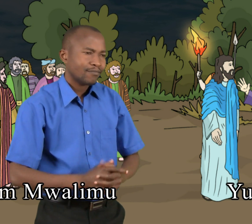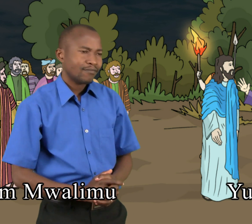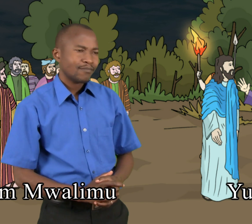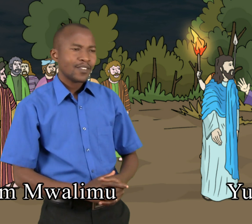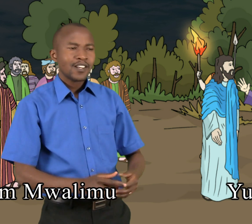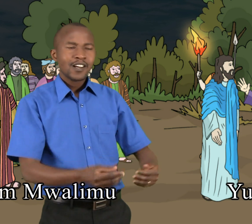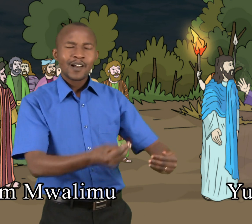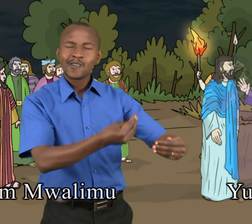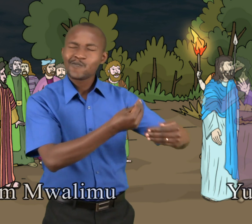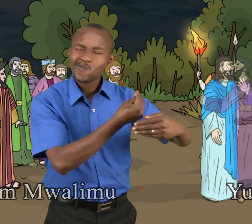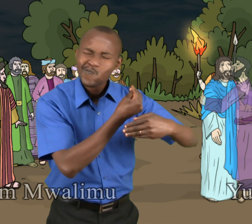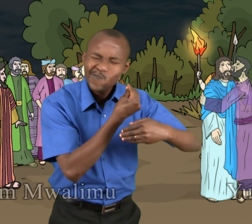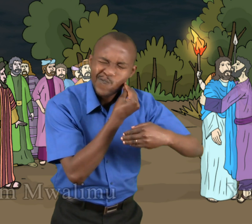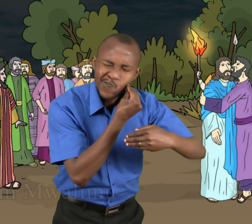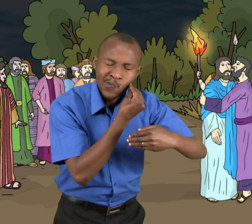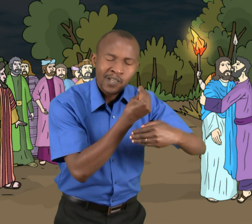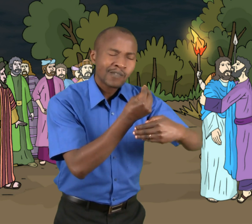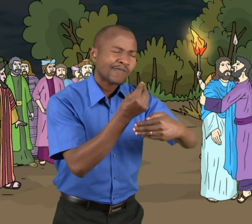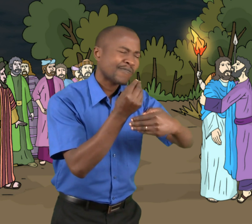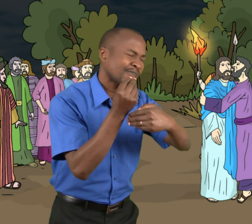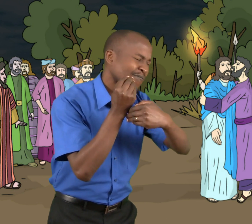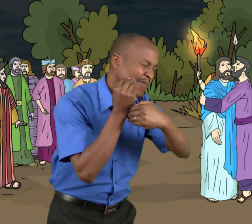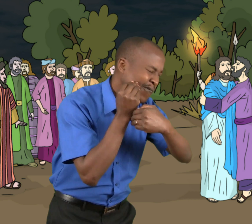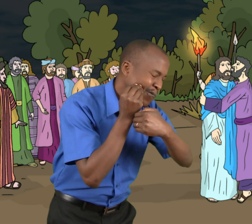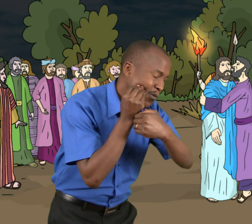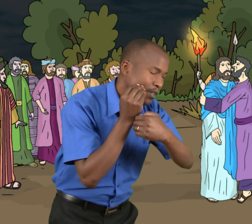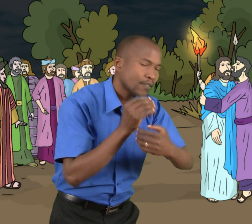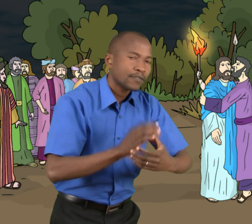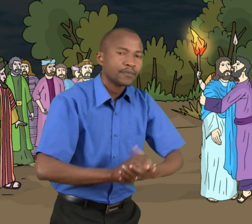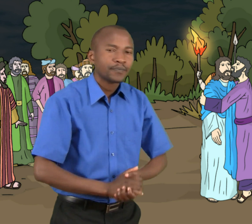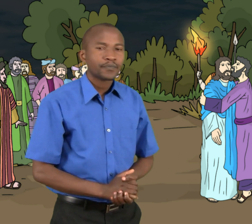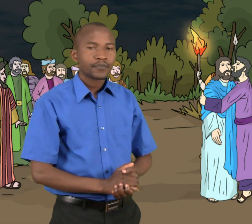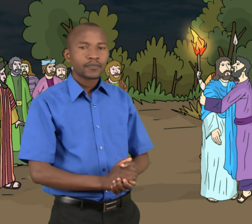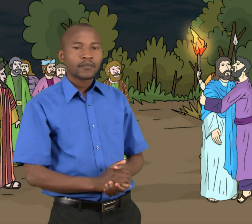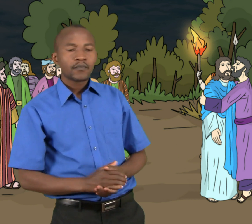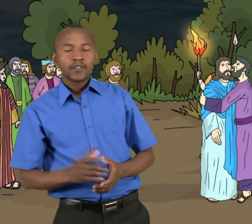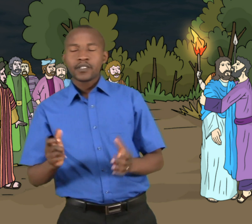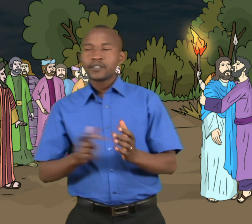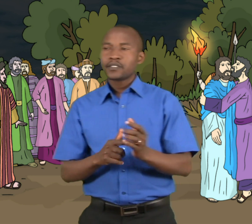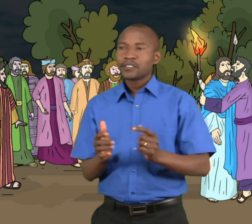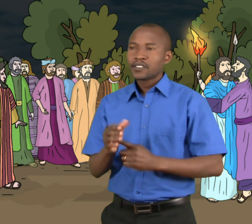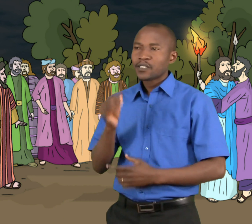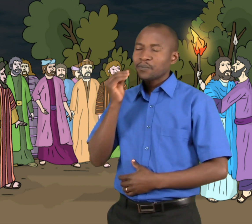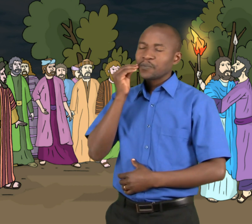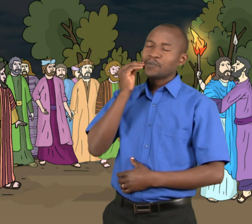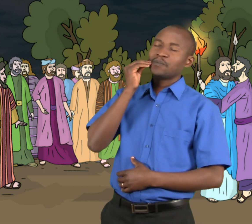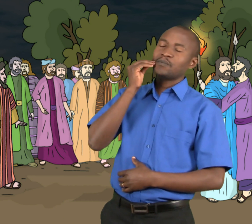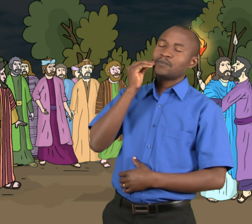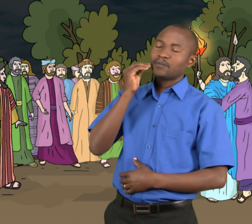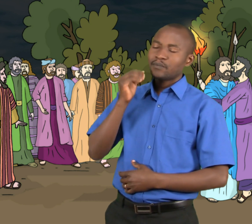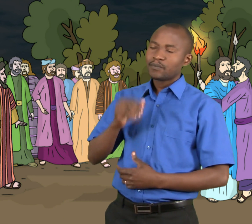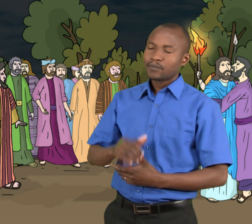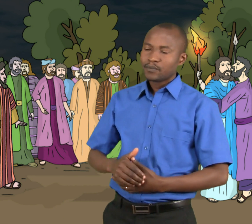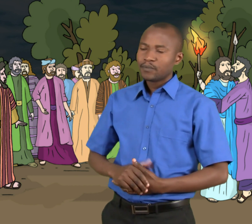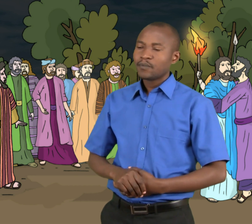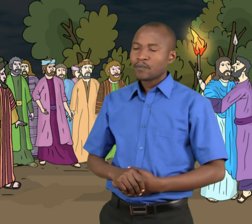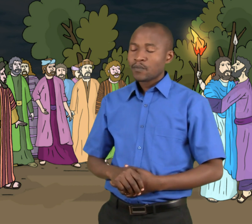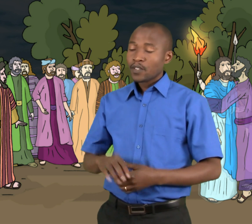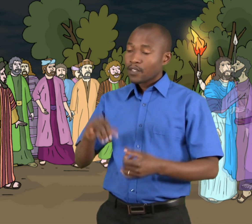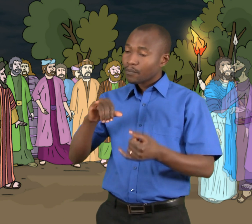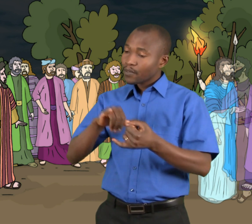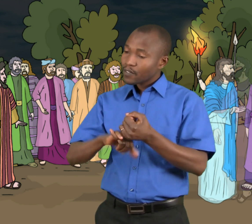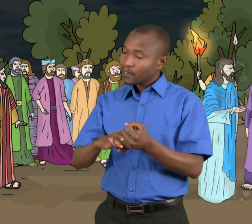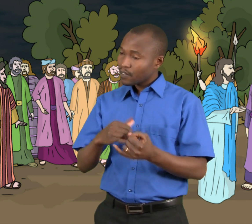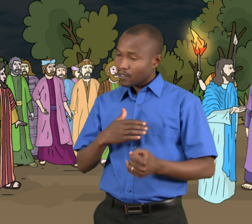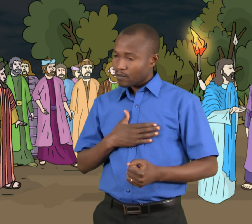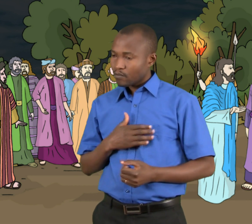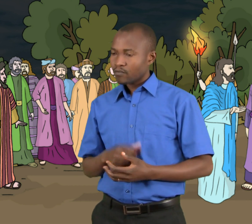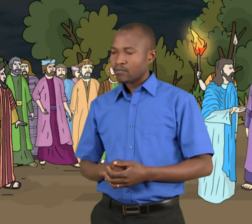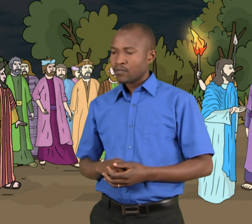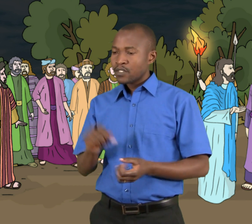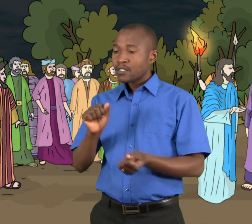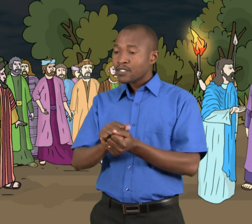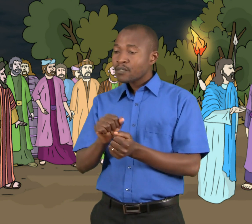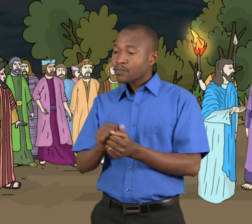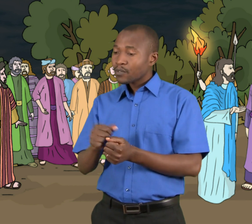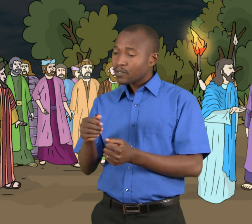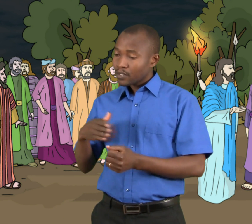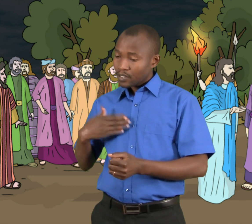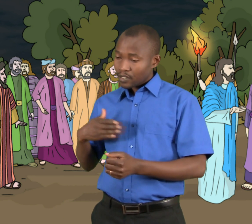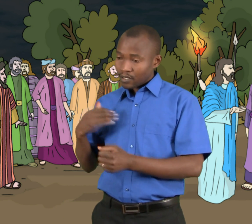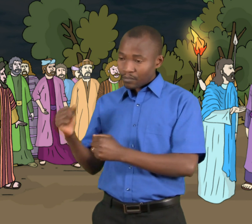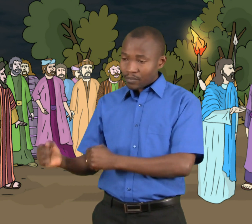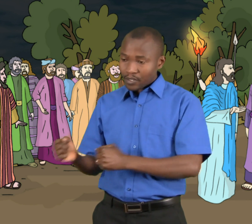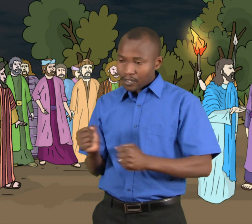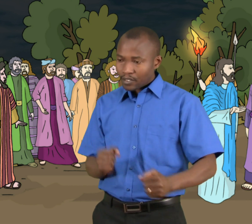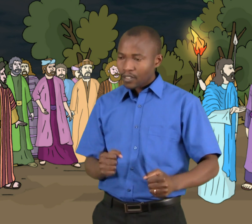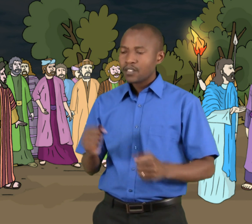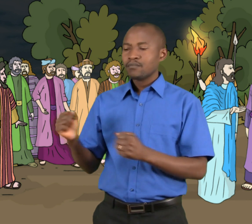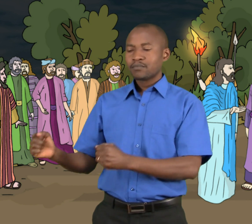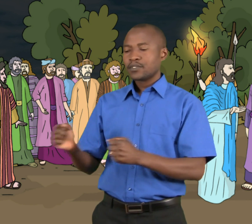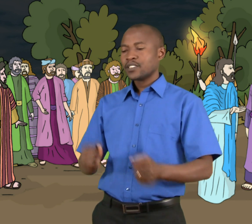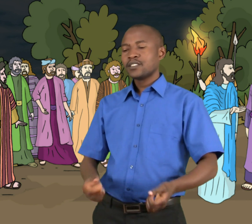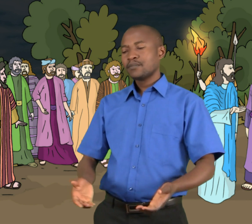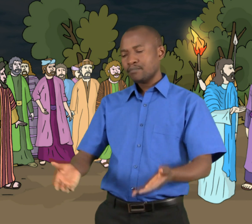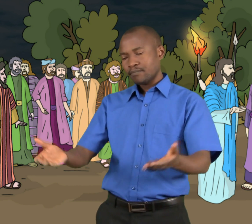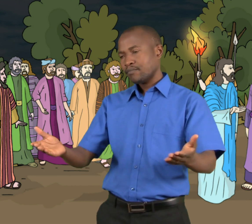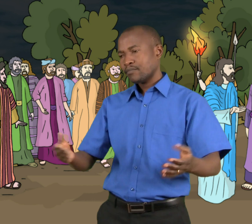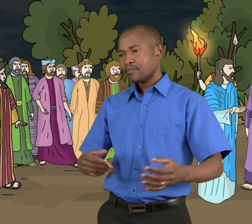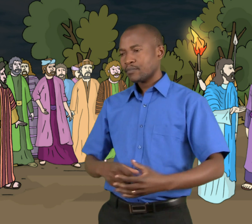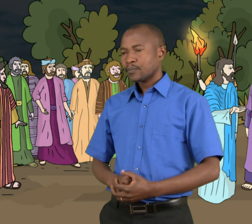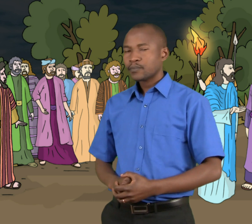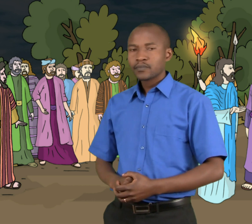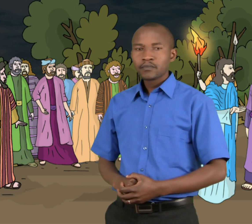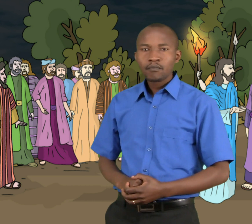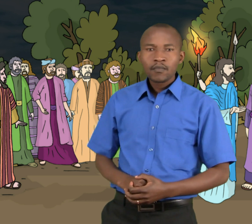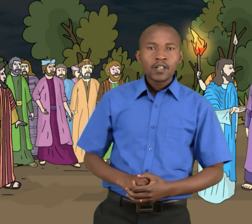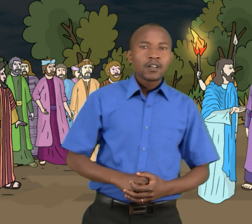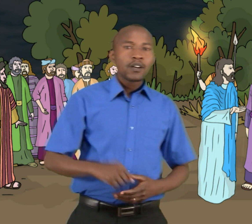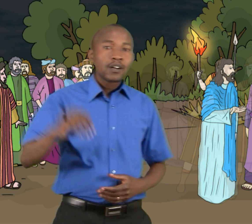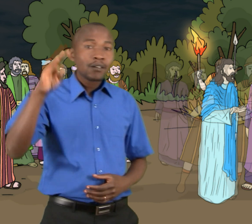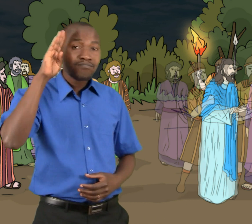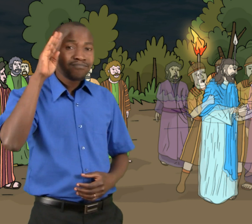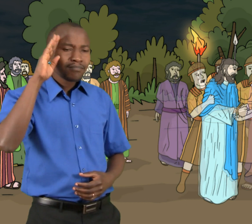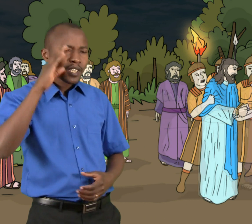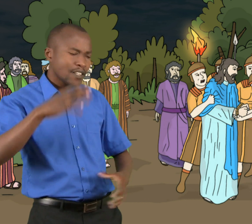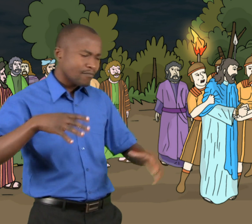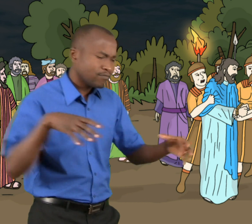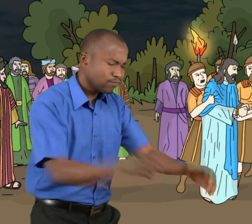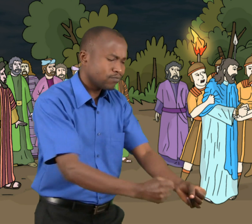and kissed Him. “Friend,” Jesus replied, “do what you came for.”